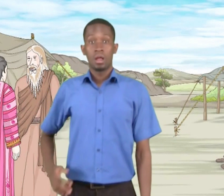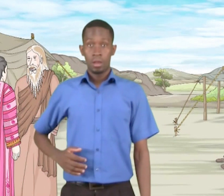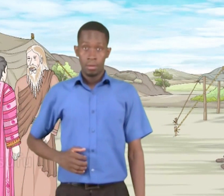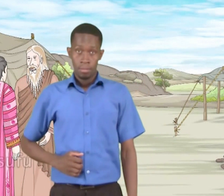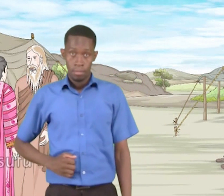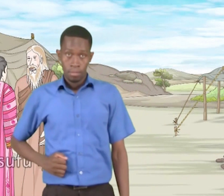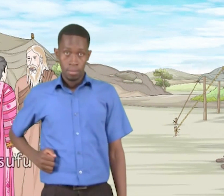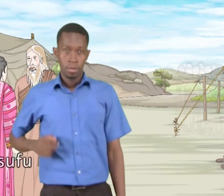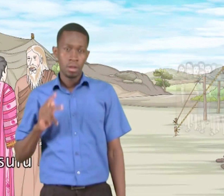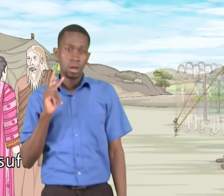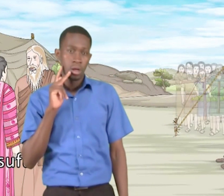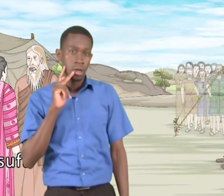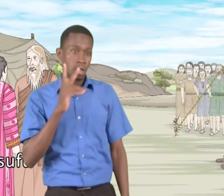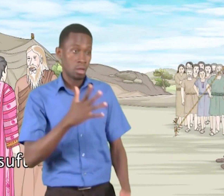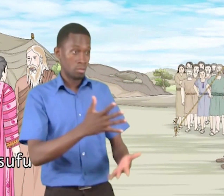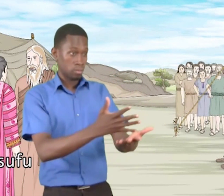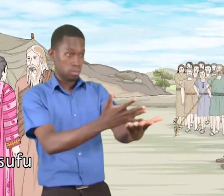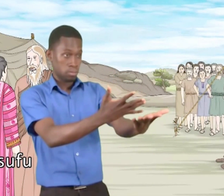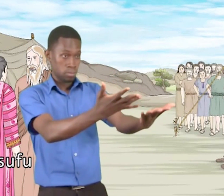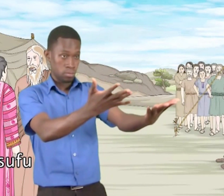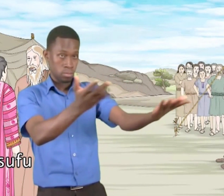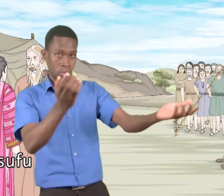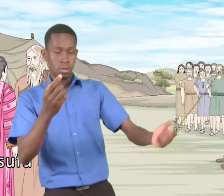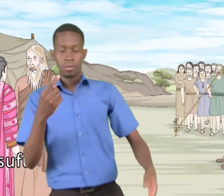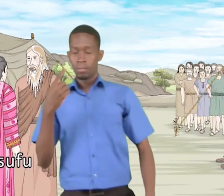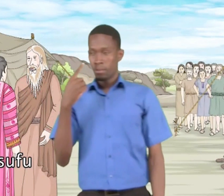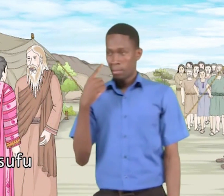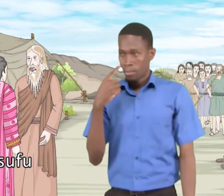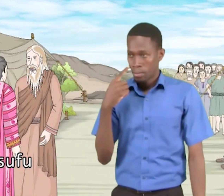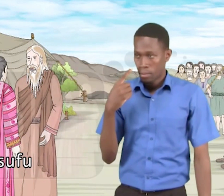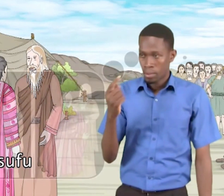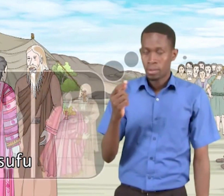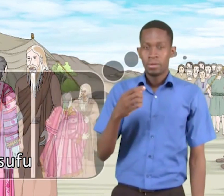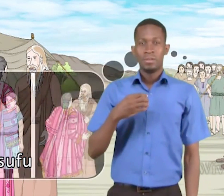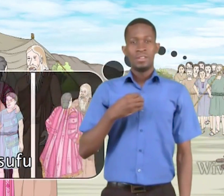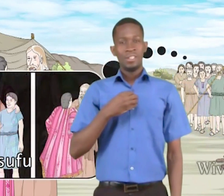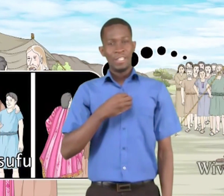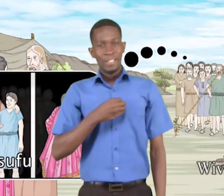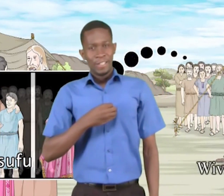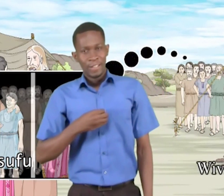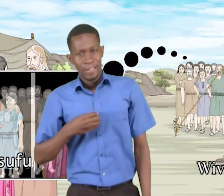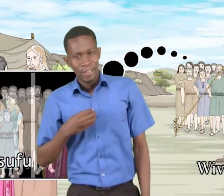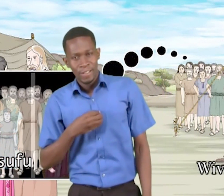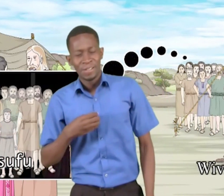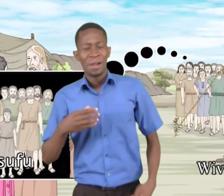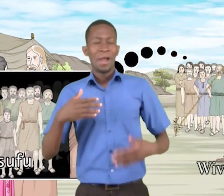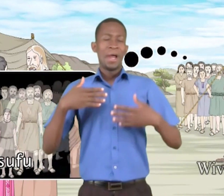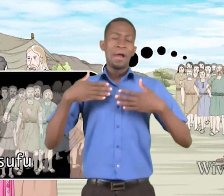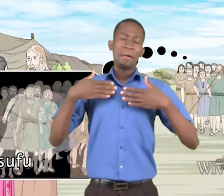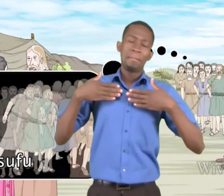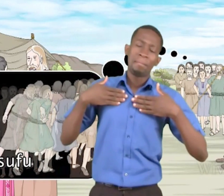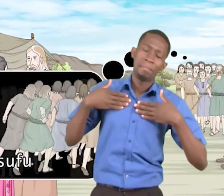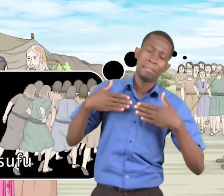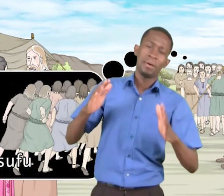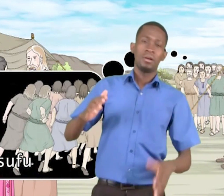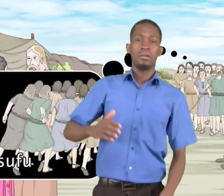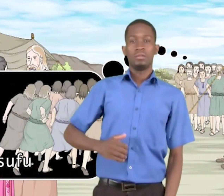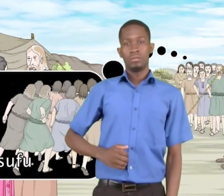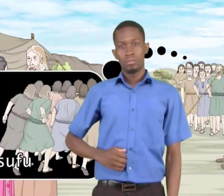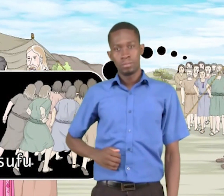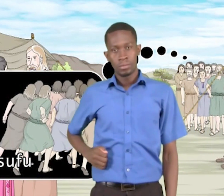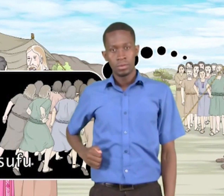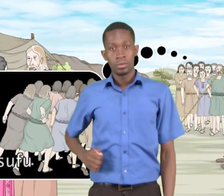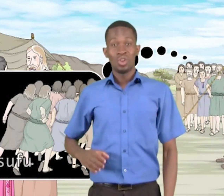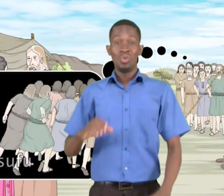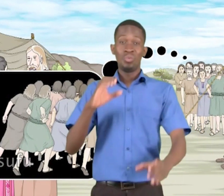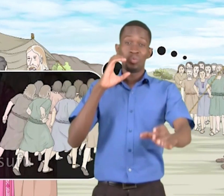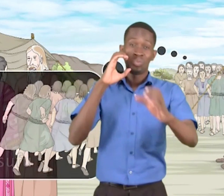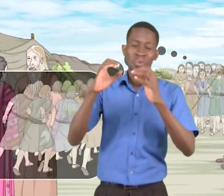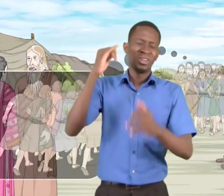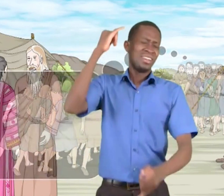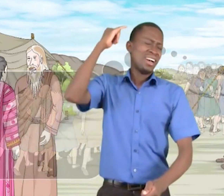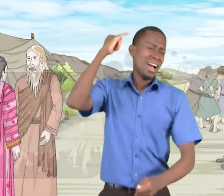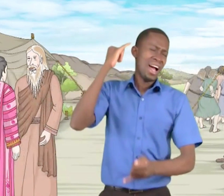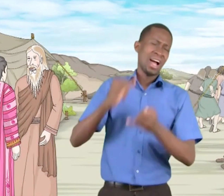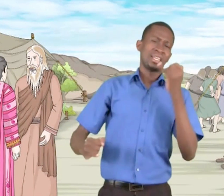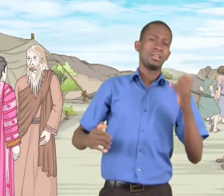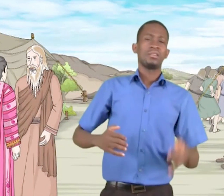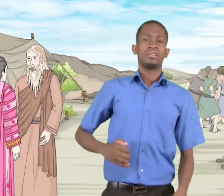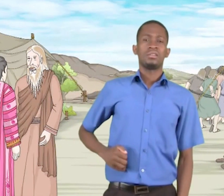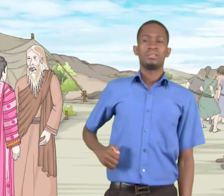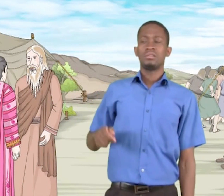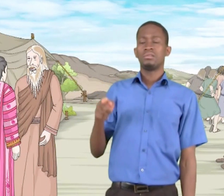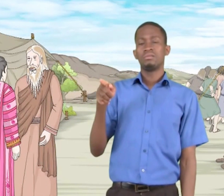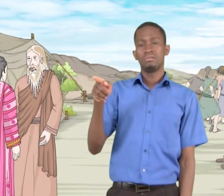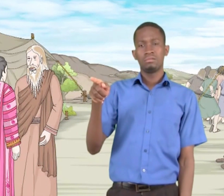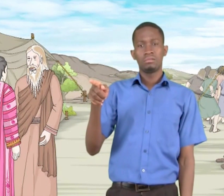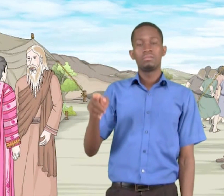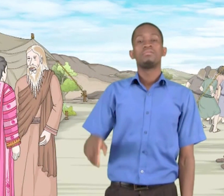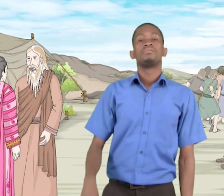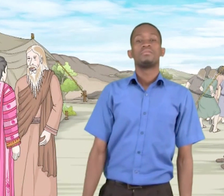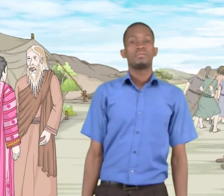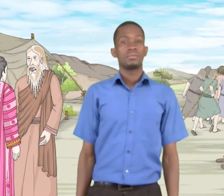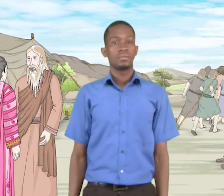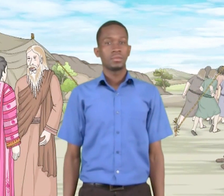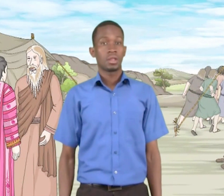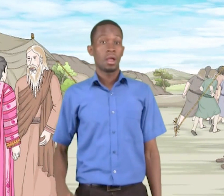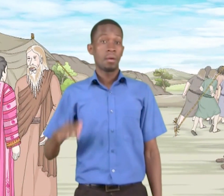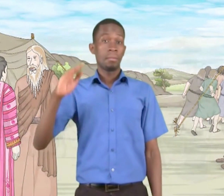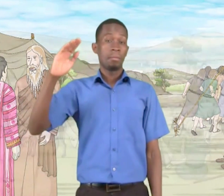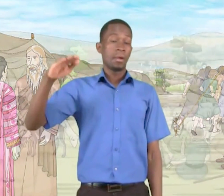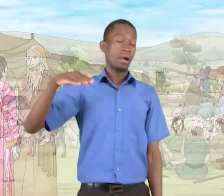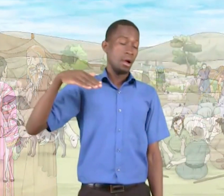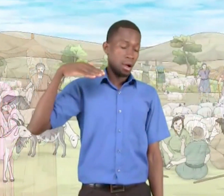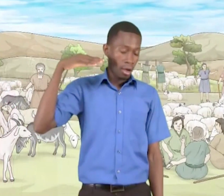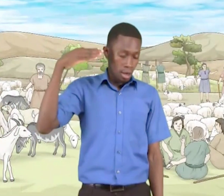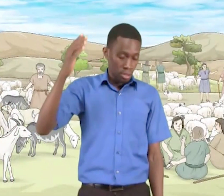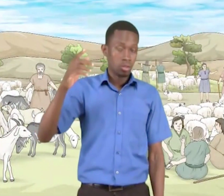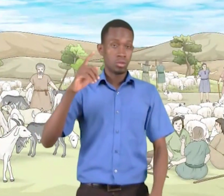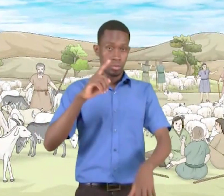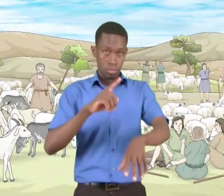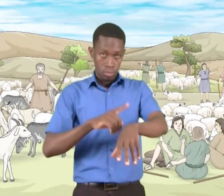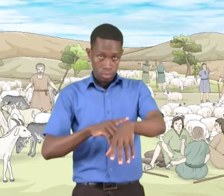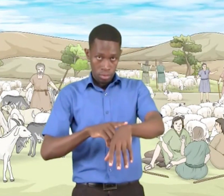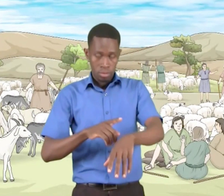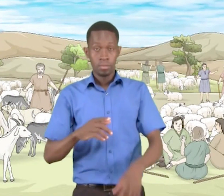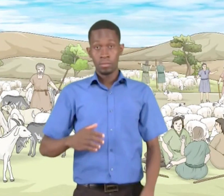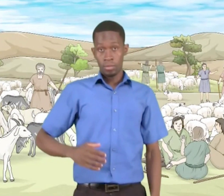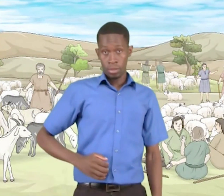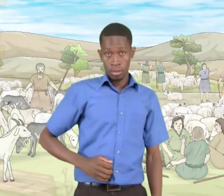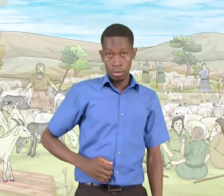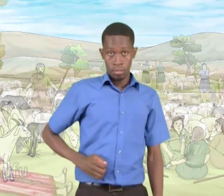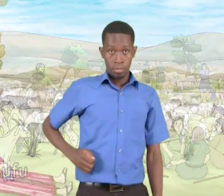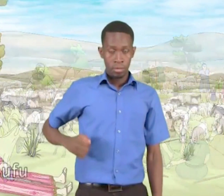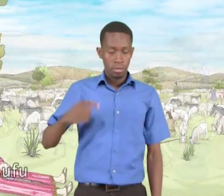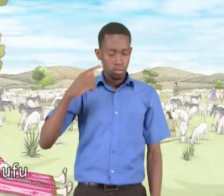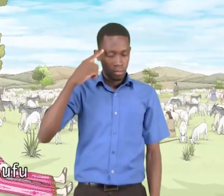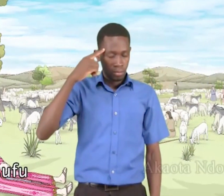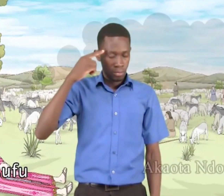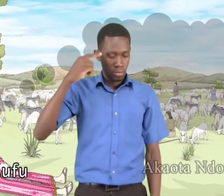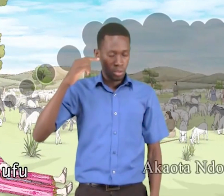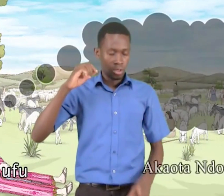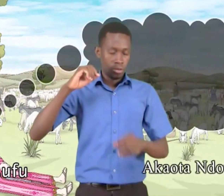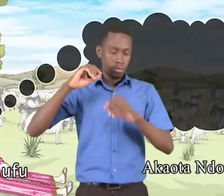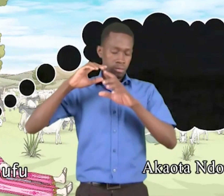When Joseph’s brothers saw that their father loved him more than any of them, they hated him and could not speak a kind word to him.